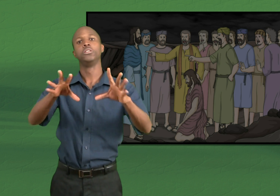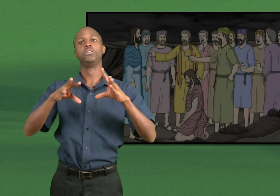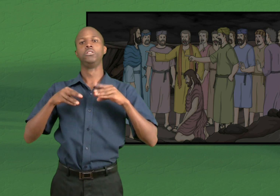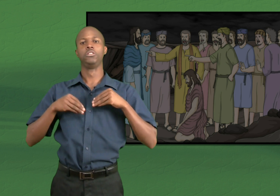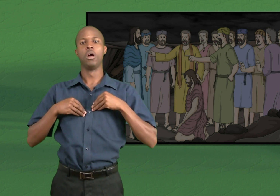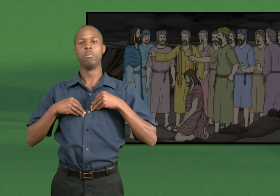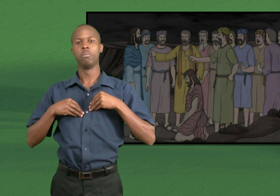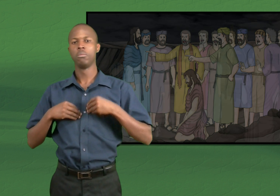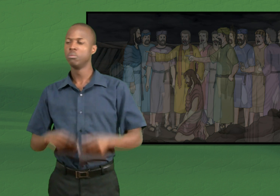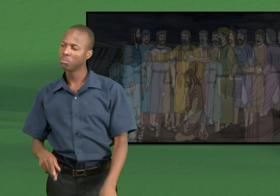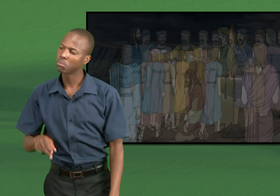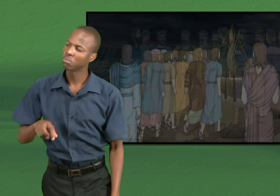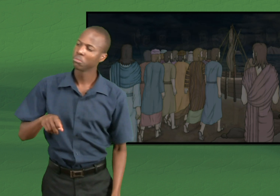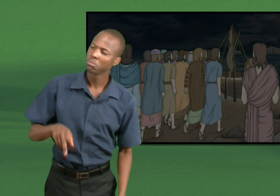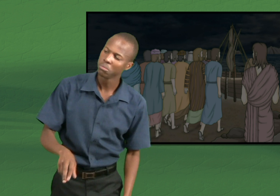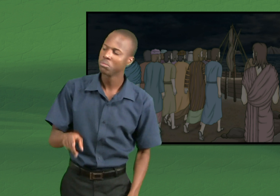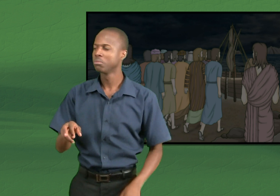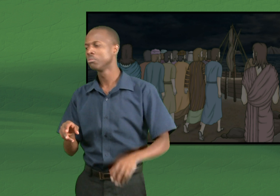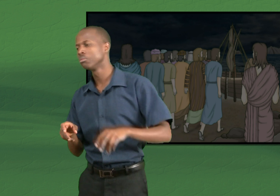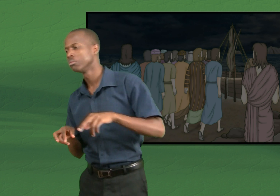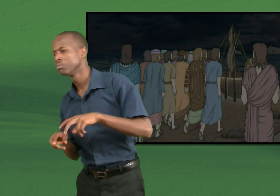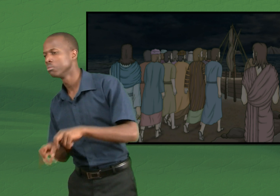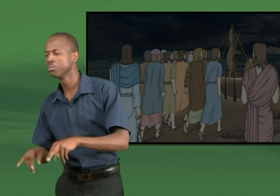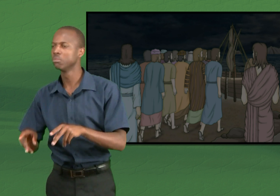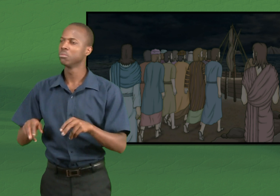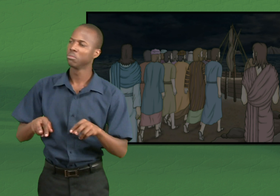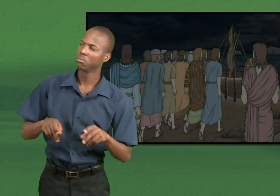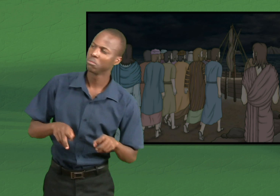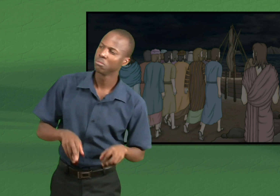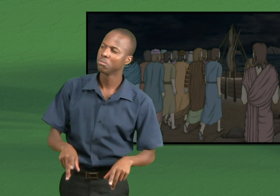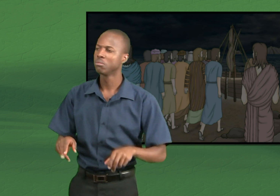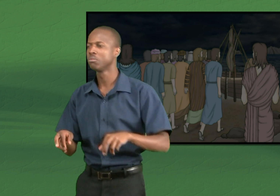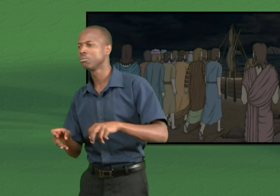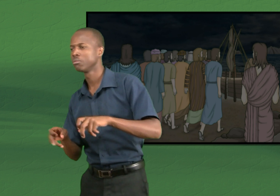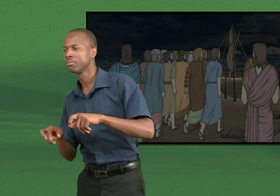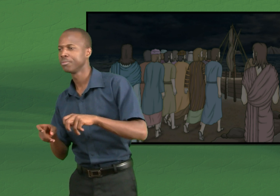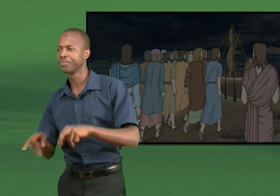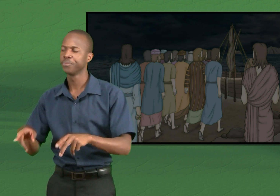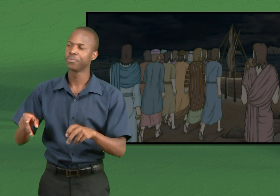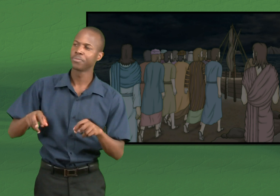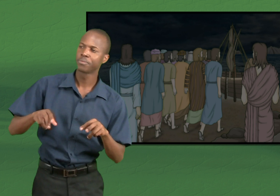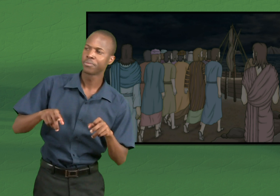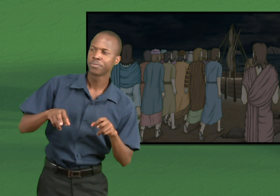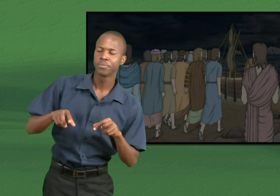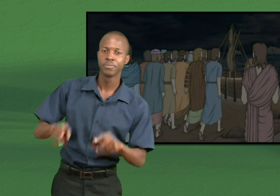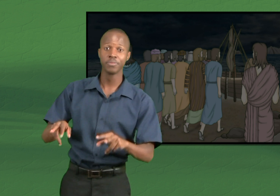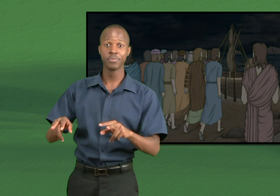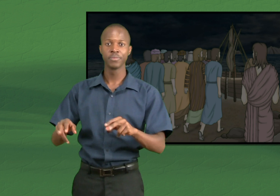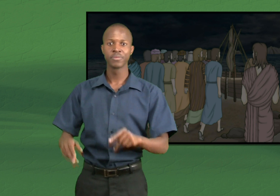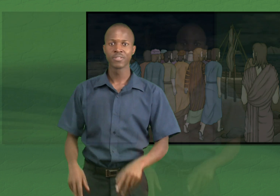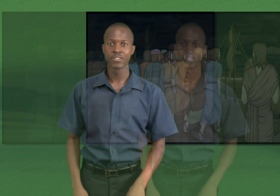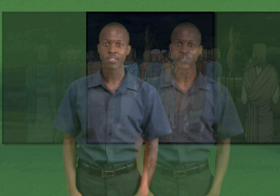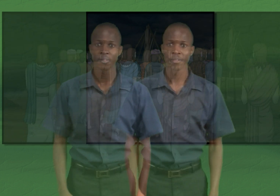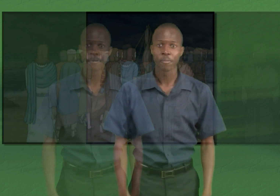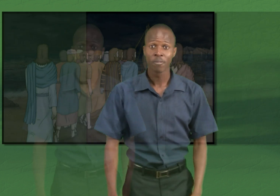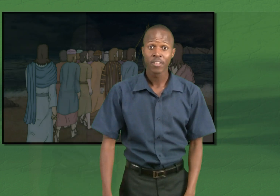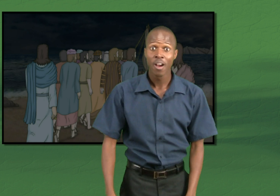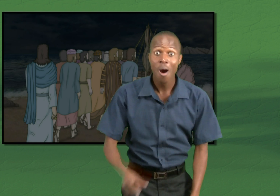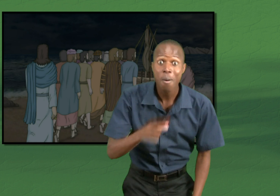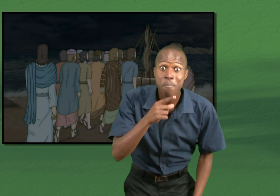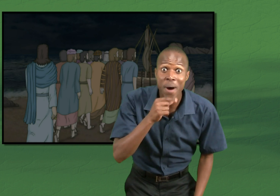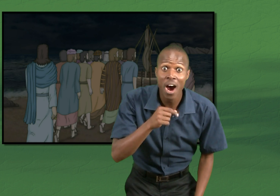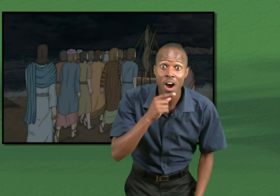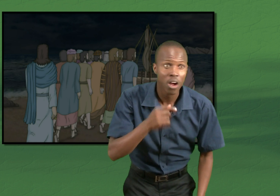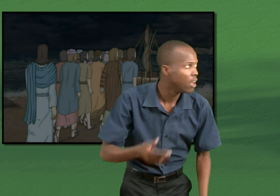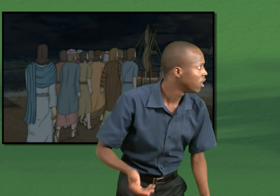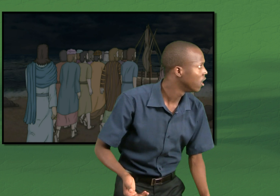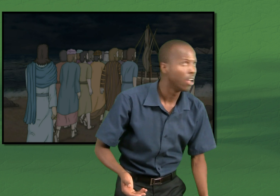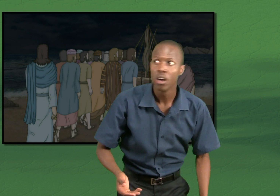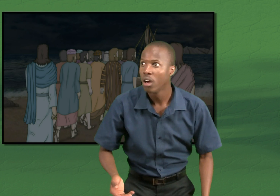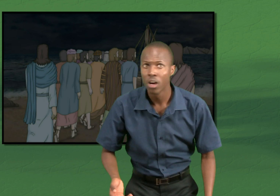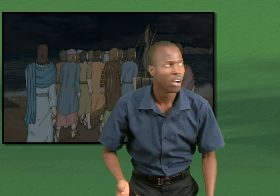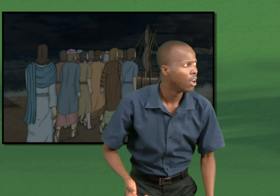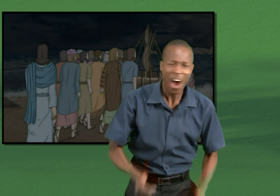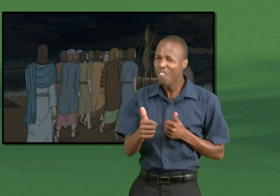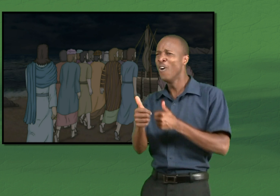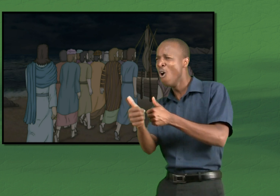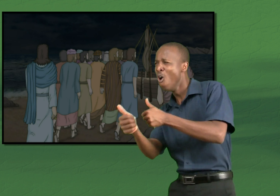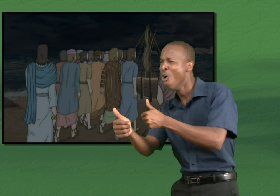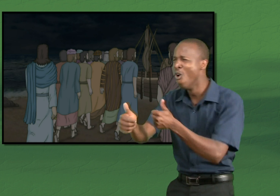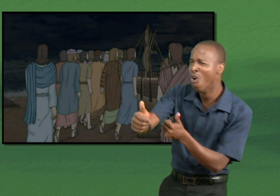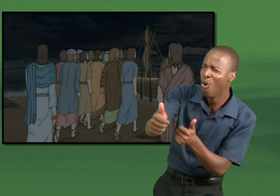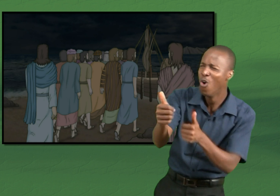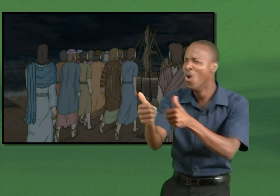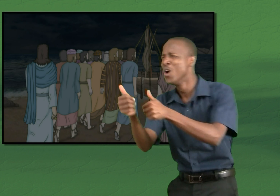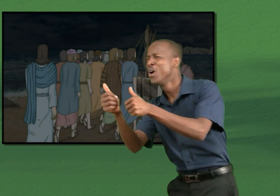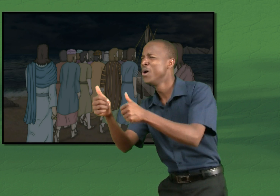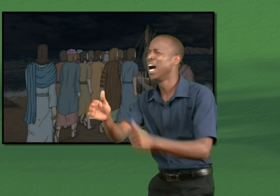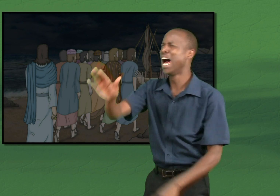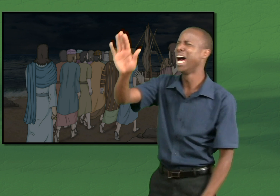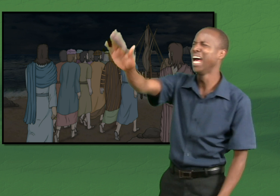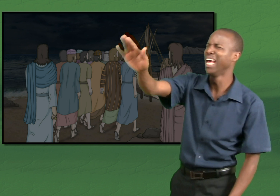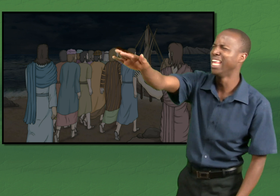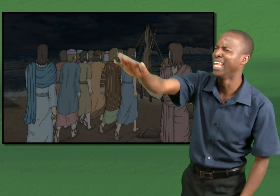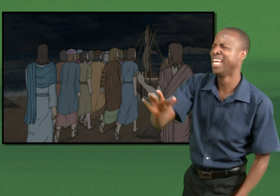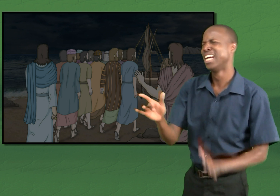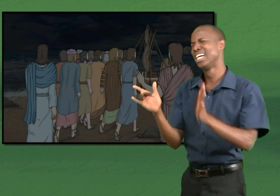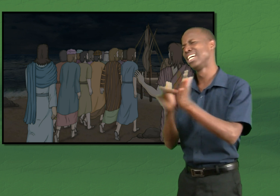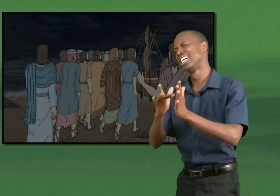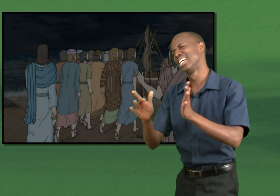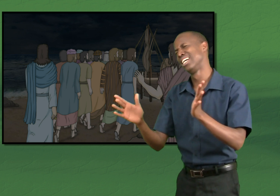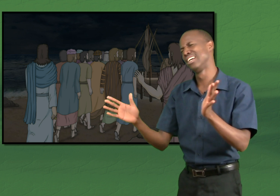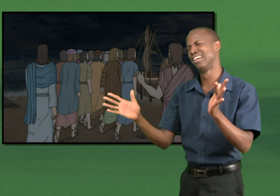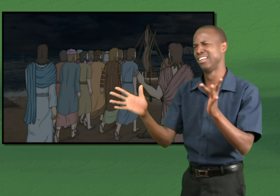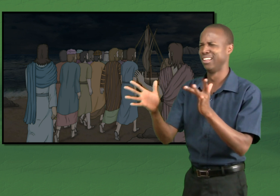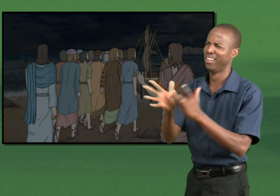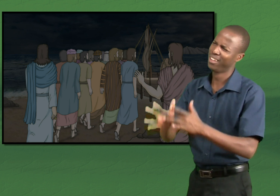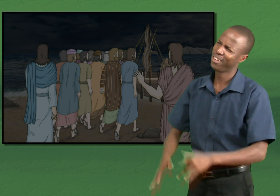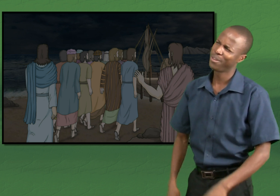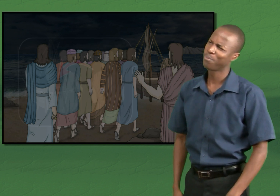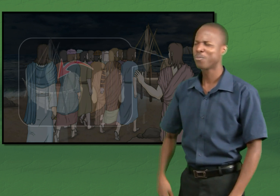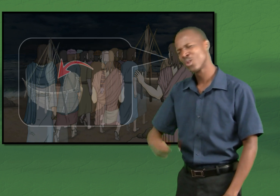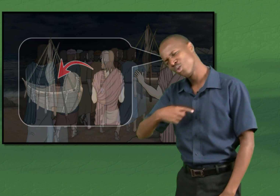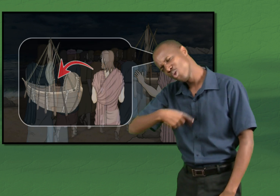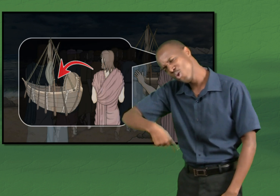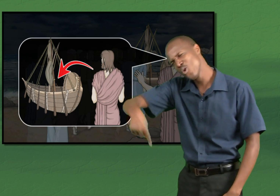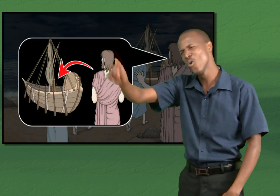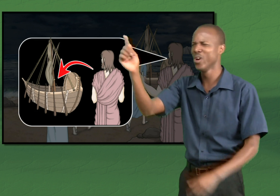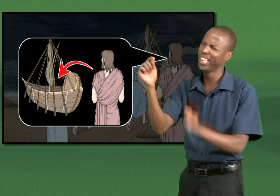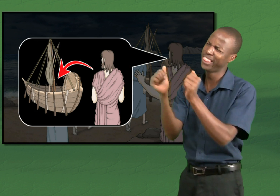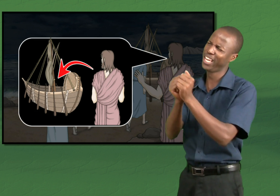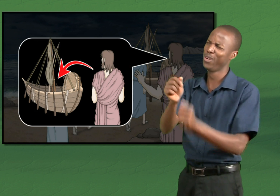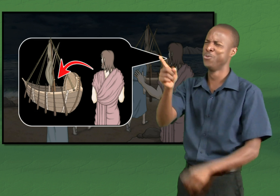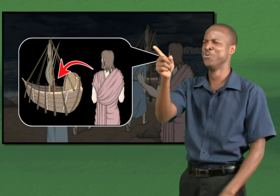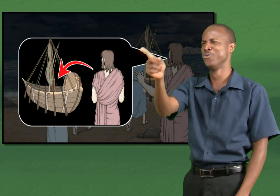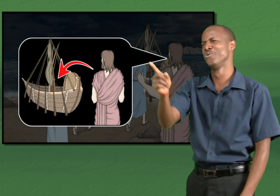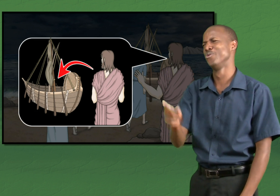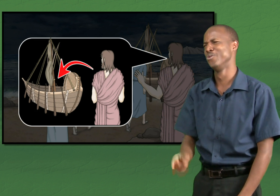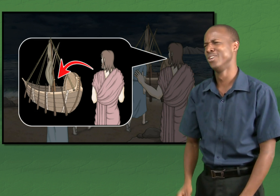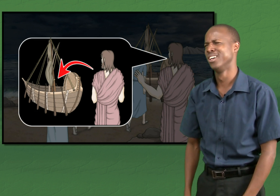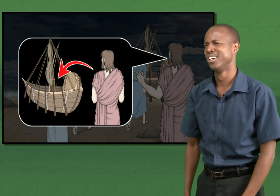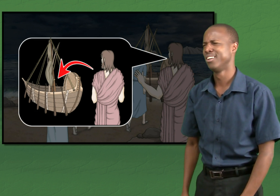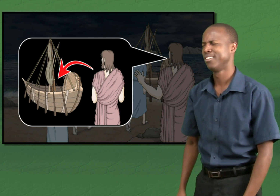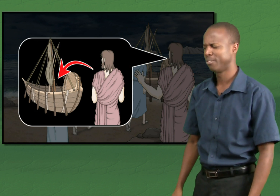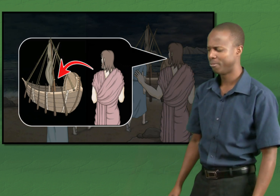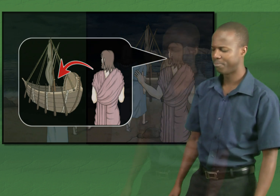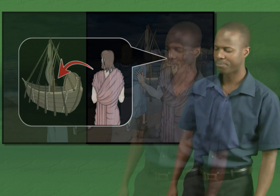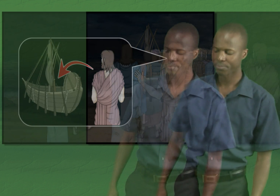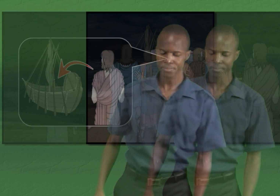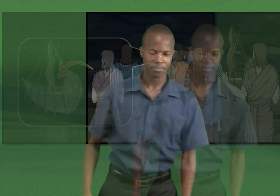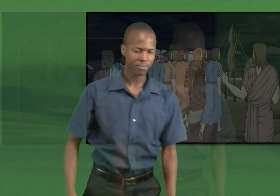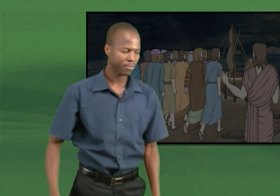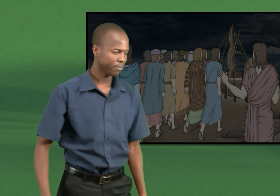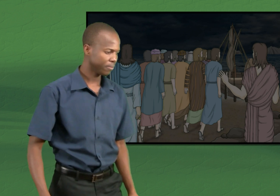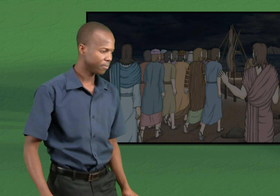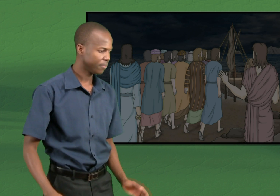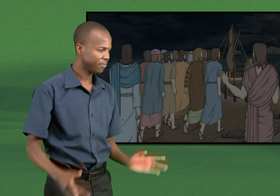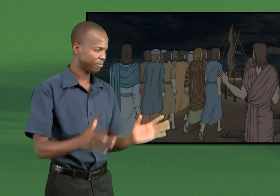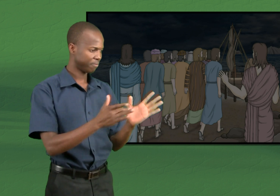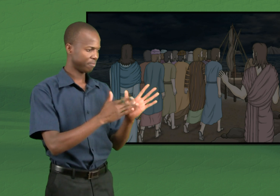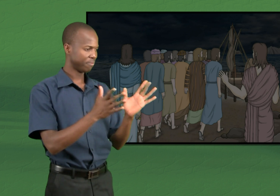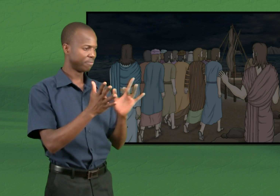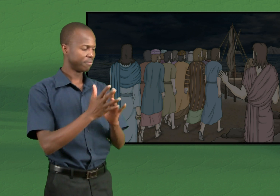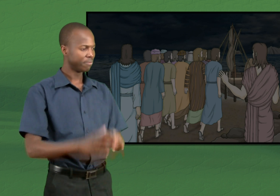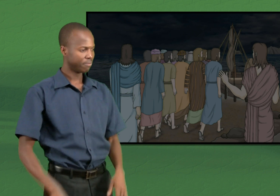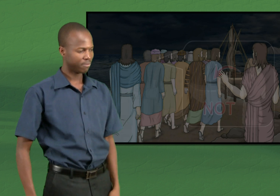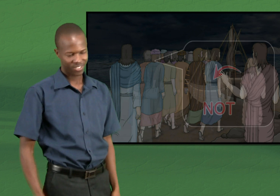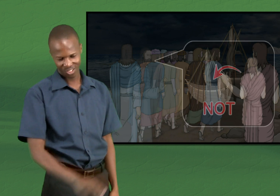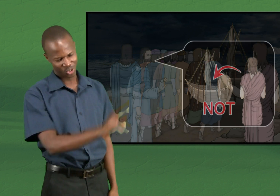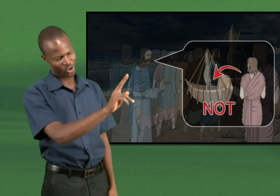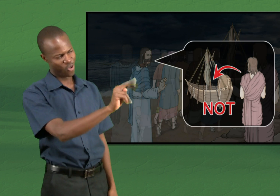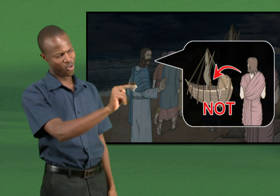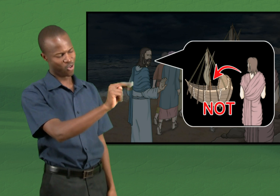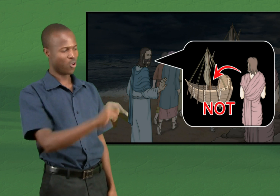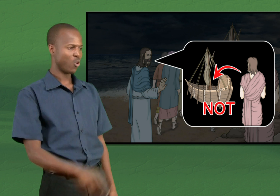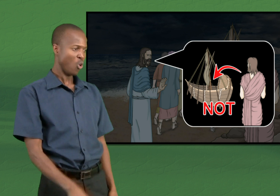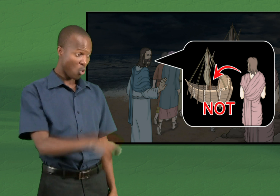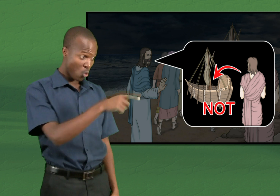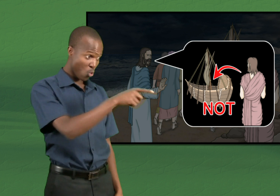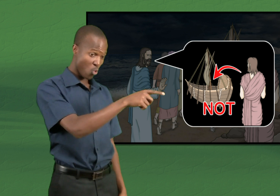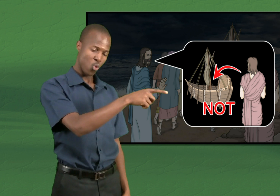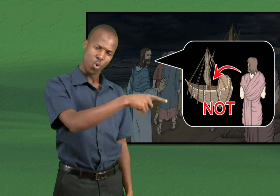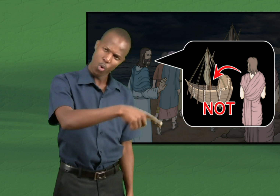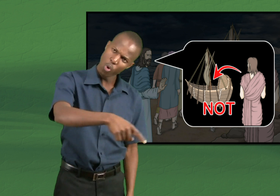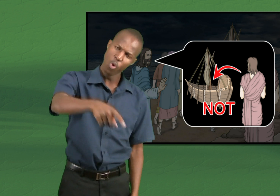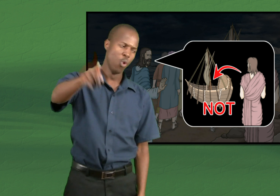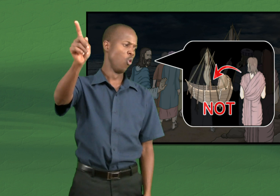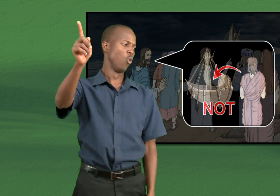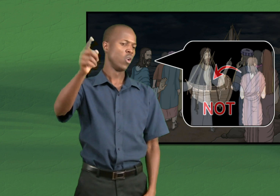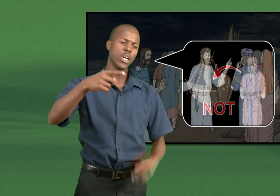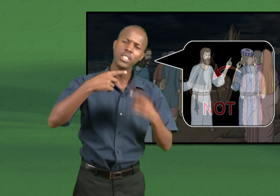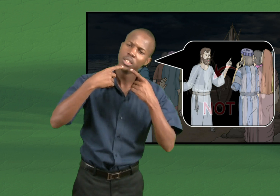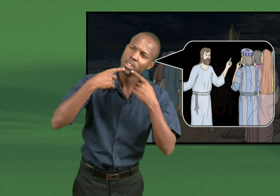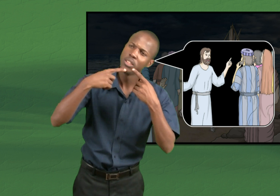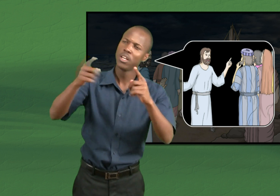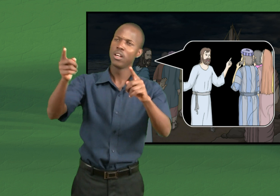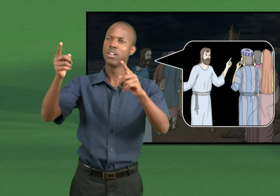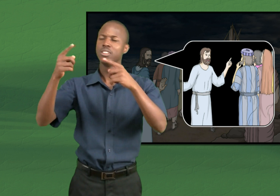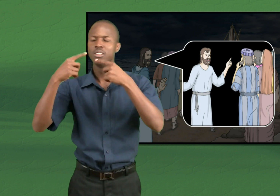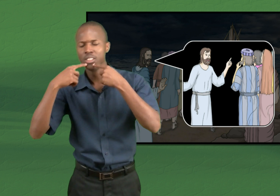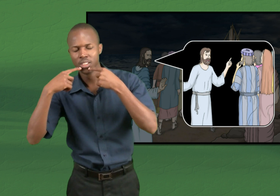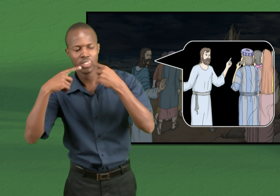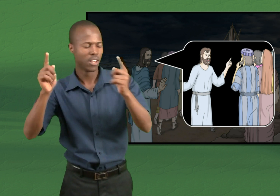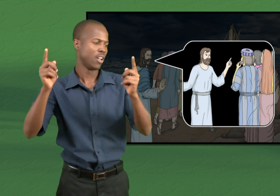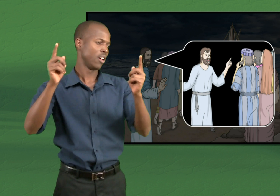As He was getting into the boat, the man who had been possessed by the demons begged to go with Him. But Jesus would not allow him.